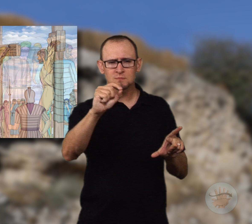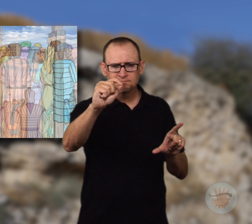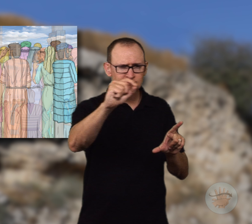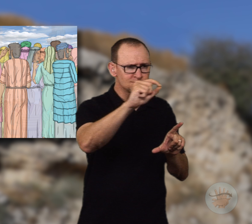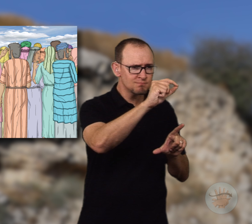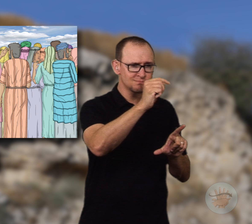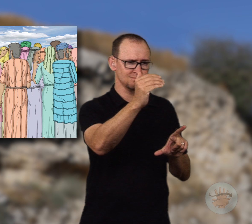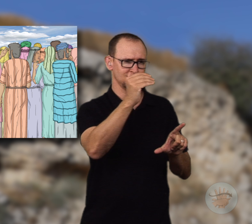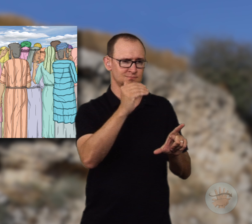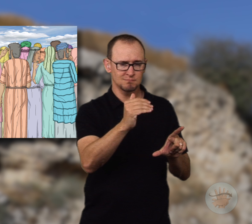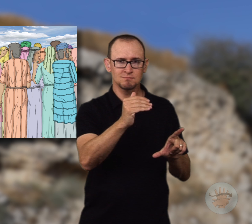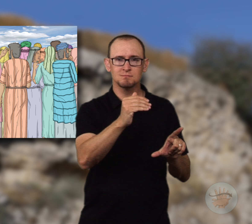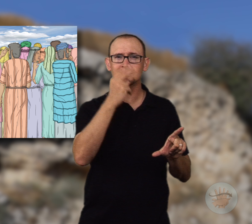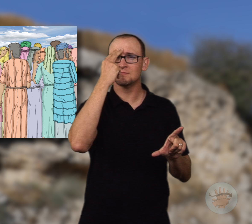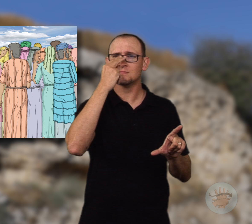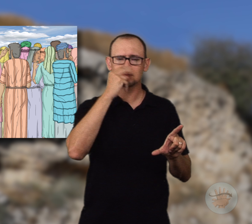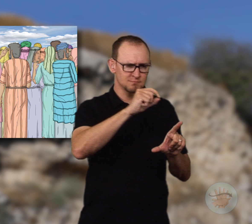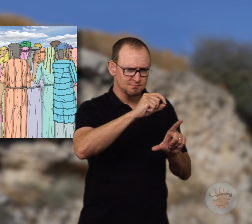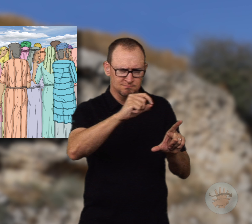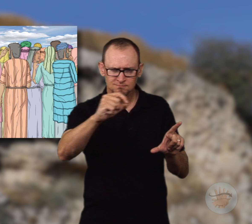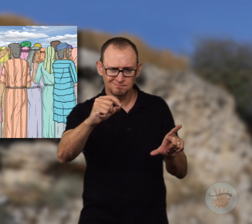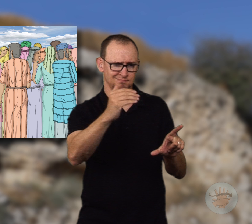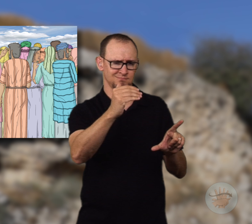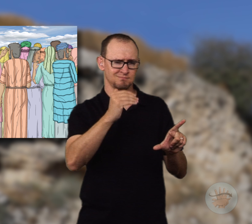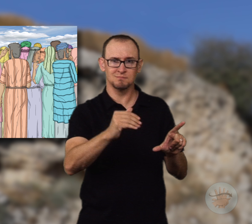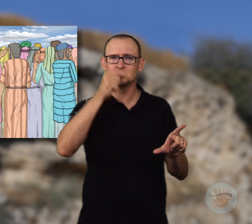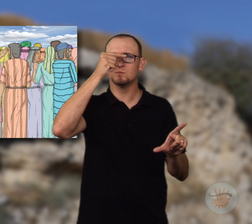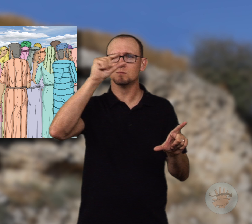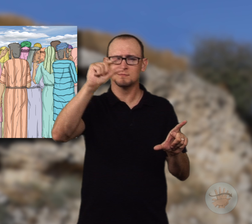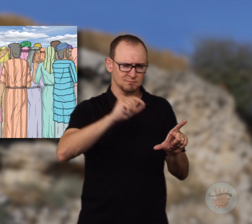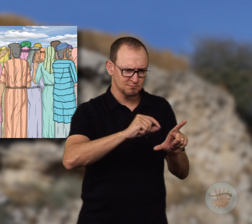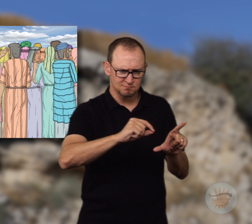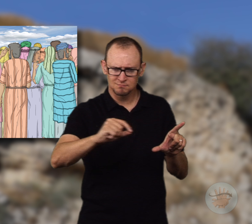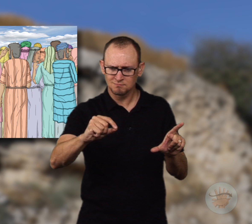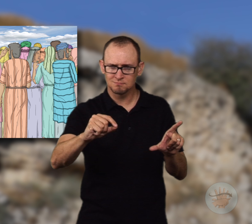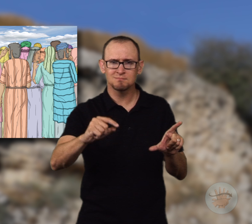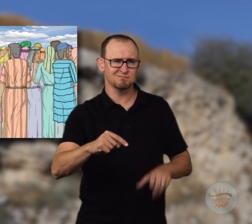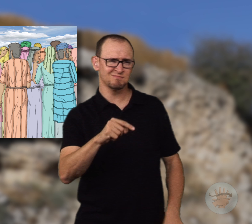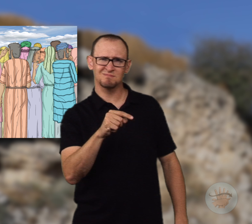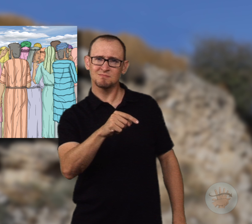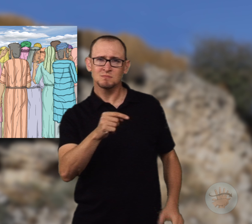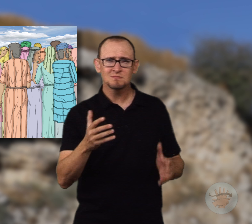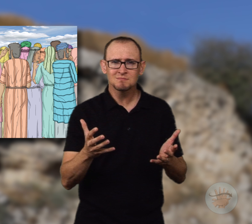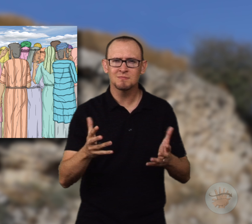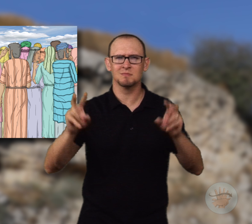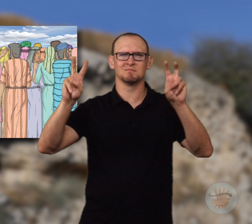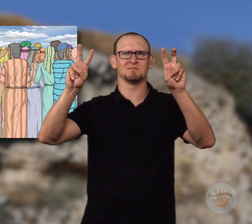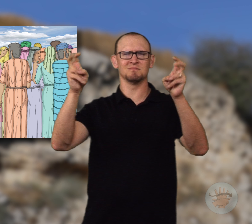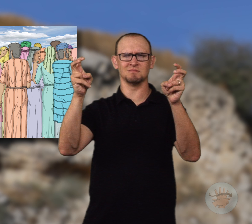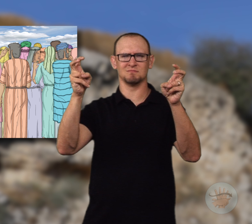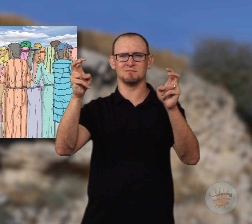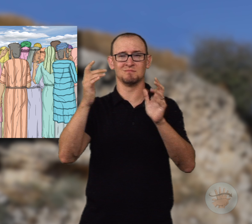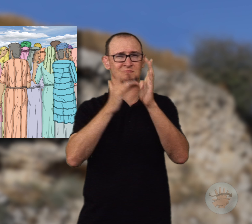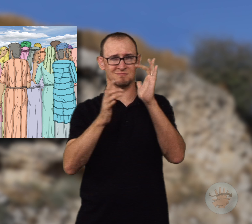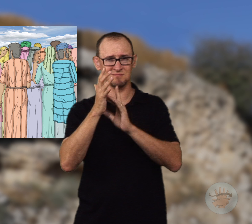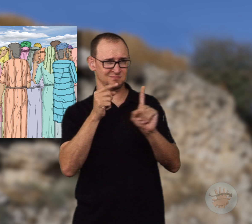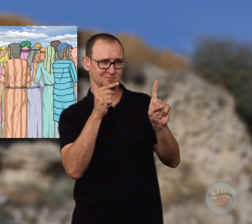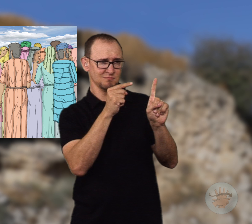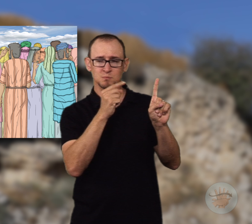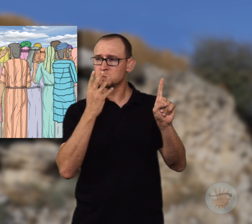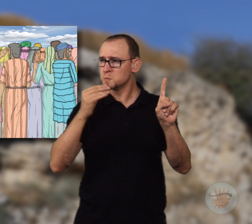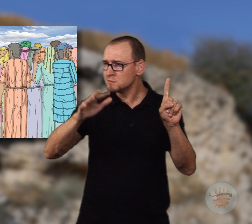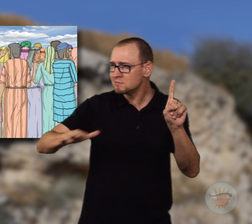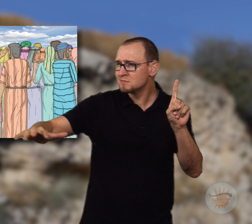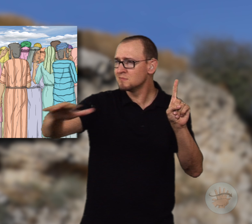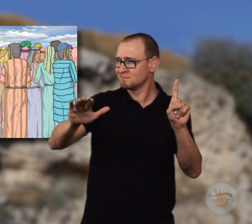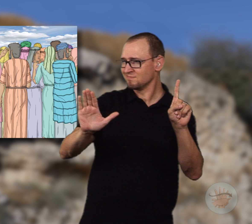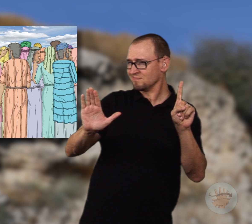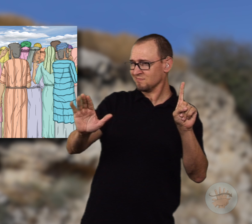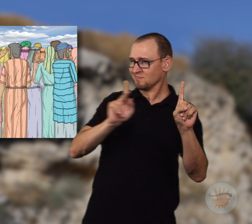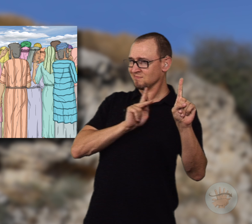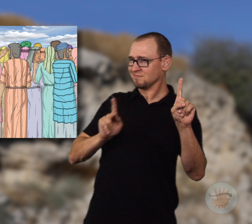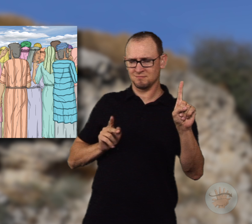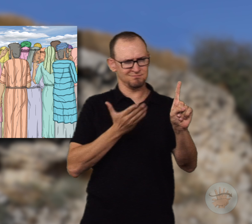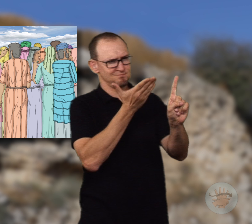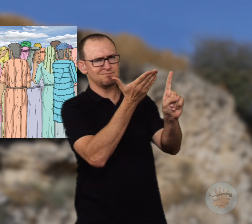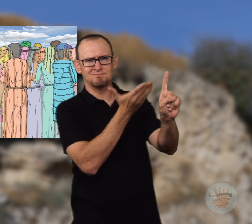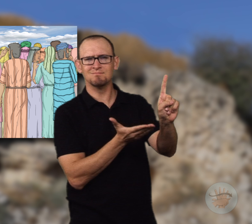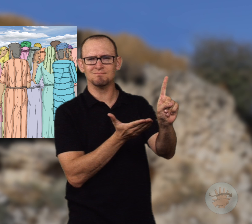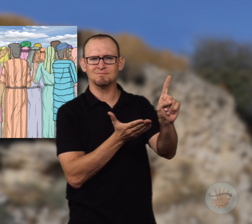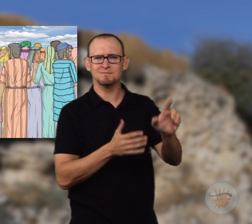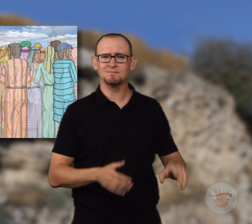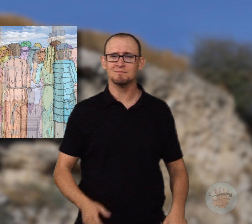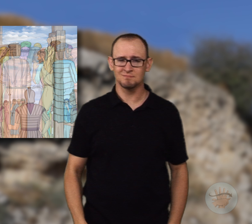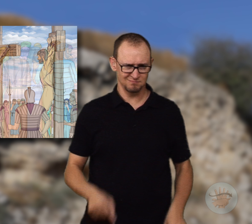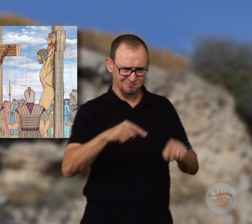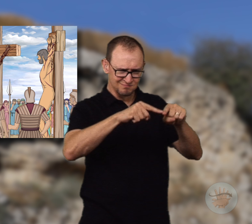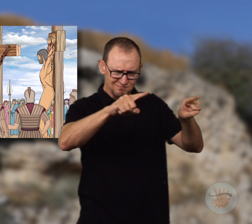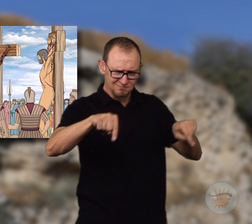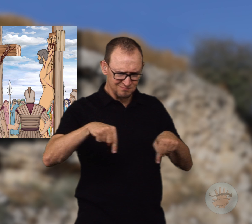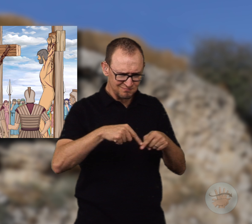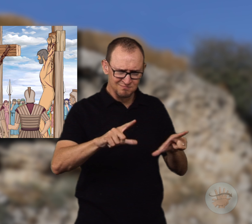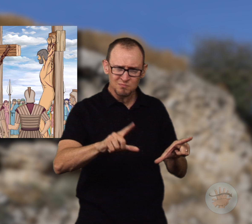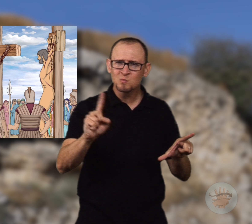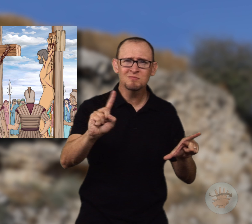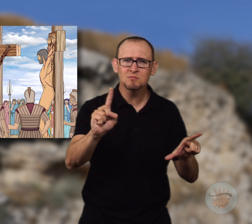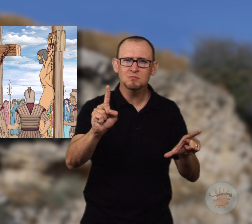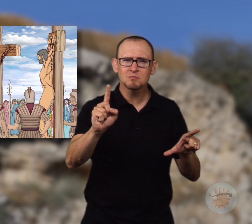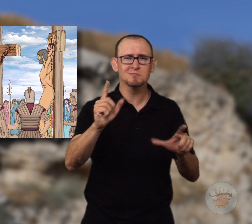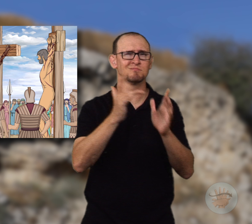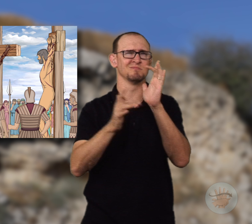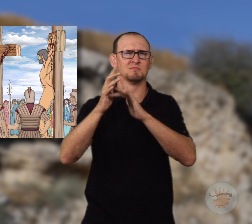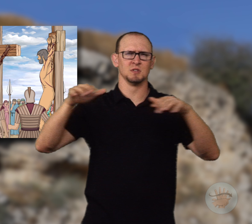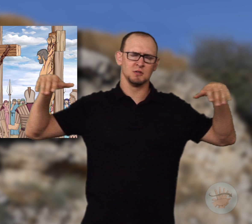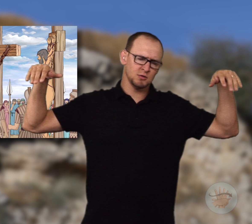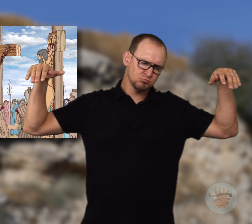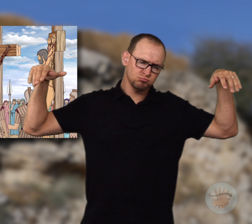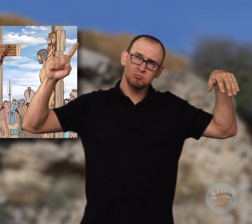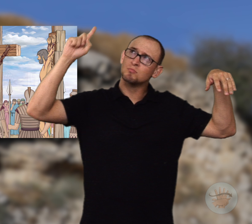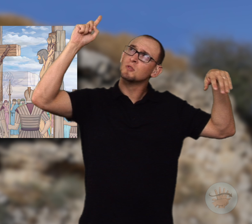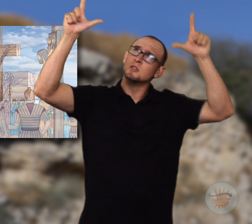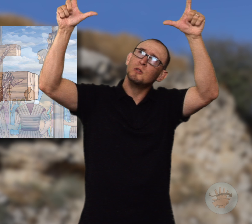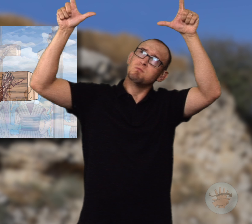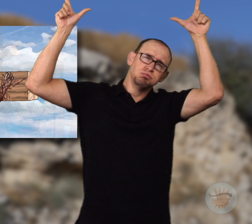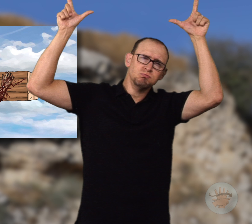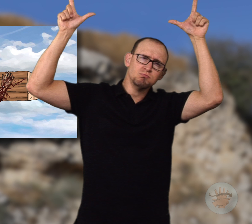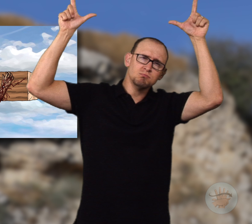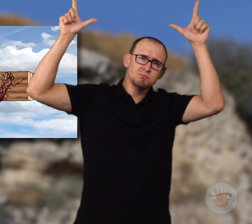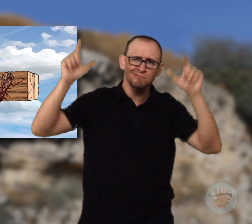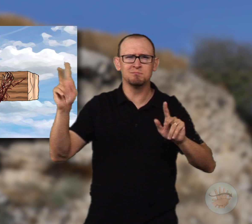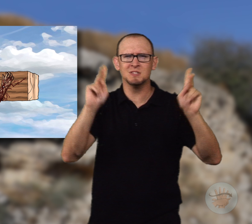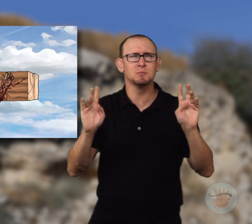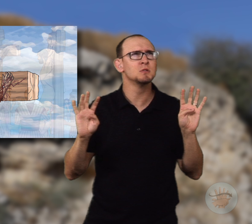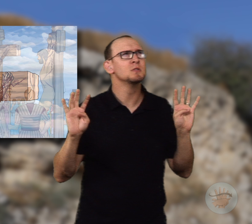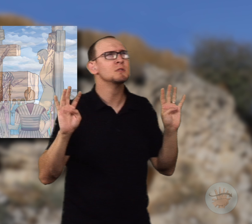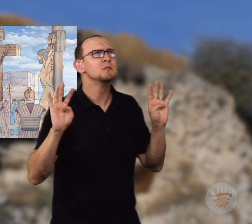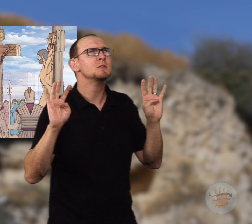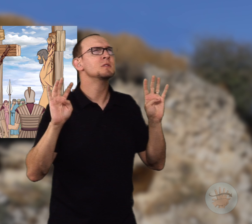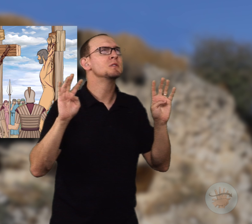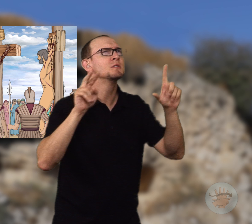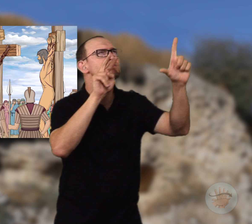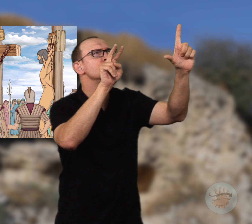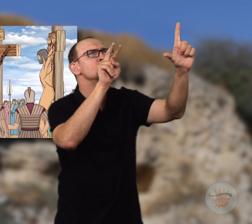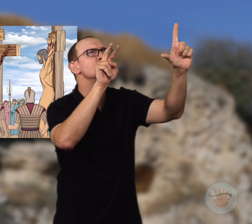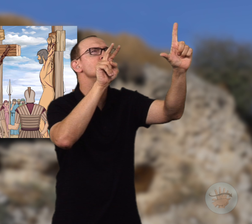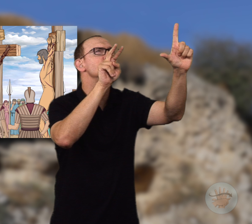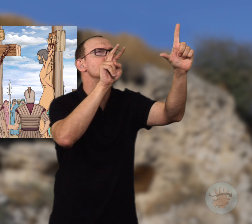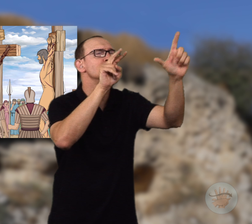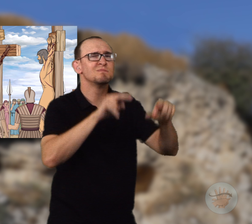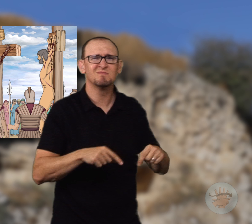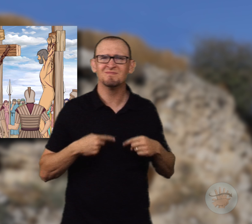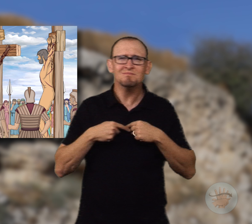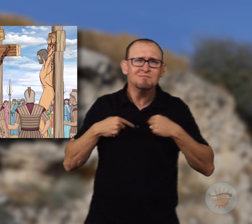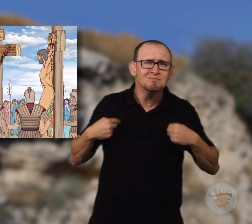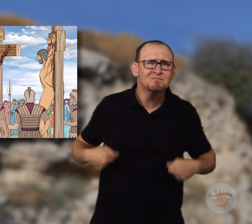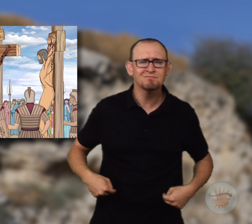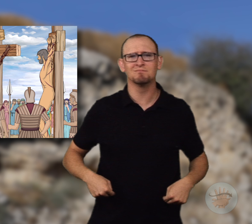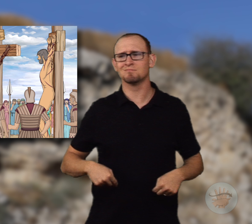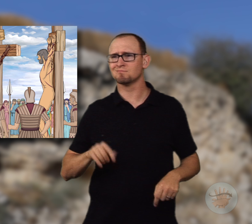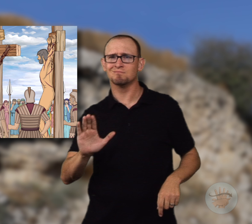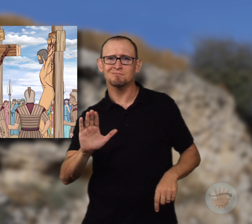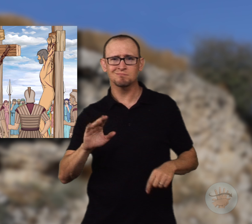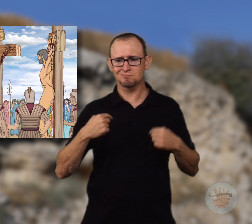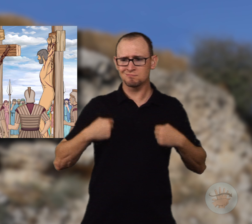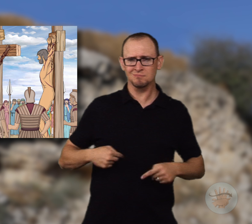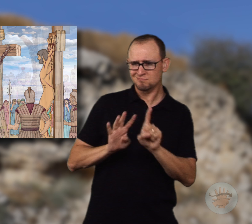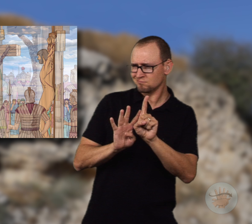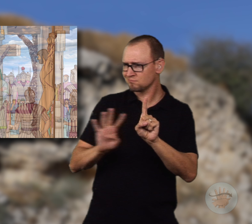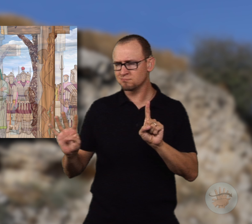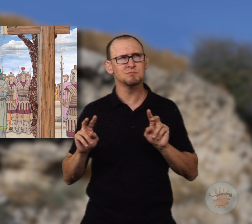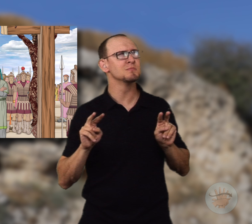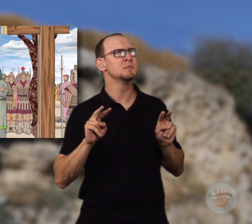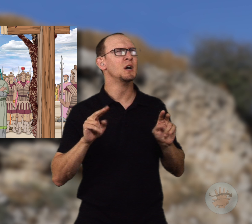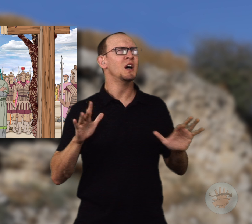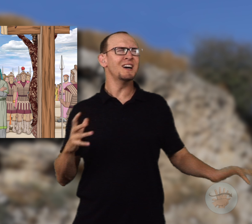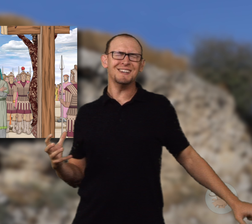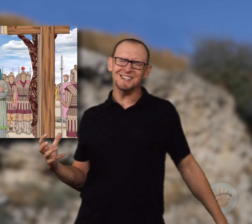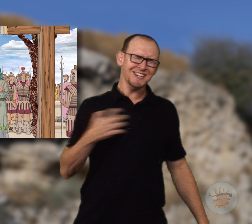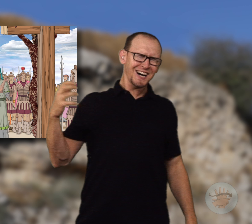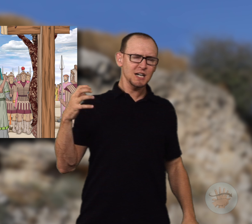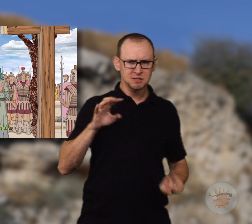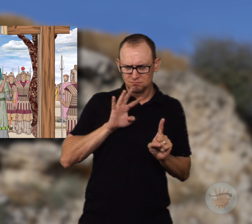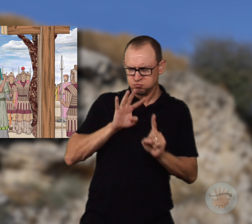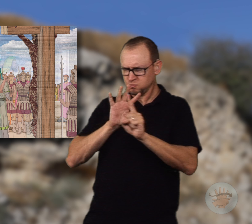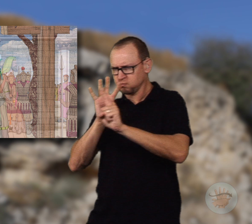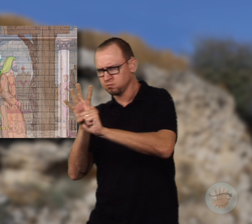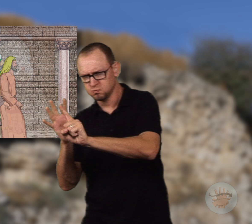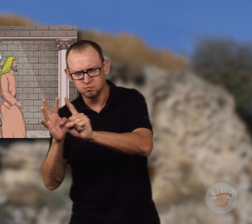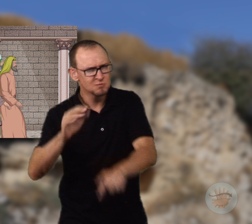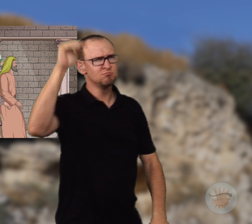Many of the Jews read this sign, because the place where Jesus was crucified was near the city, and it was written in Hebrew, Latin, and Greek.